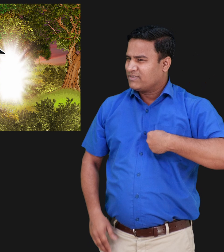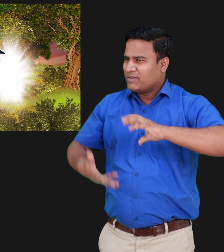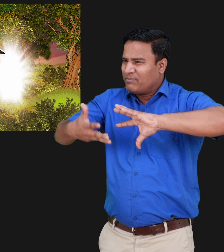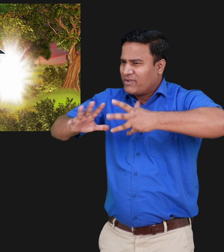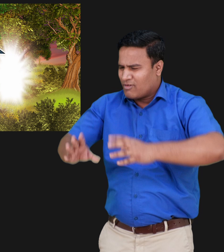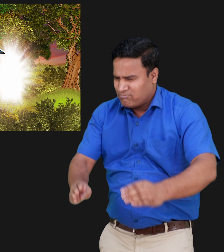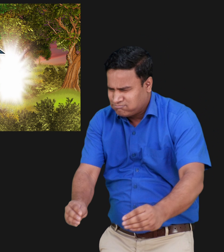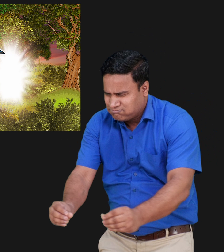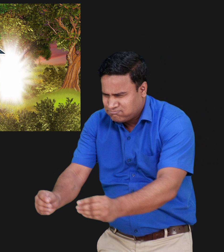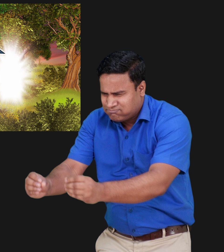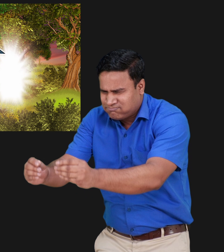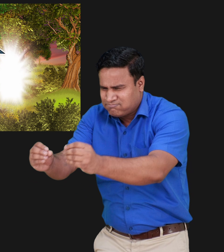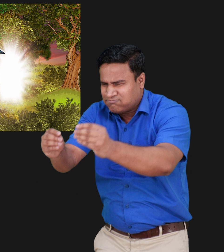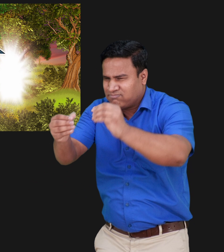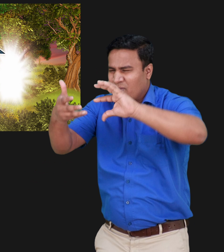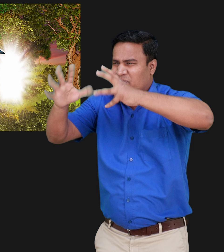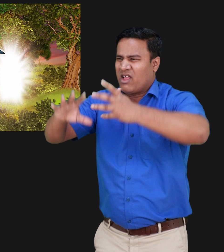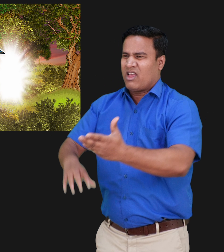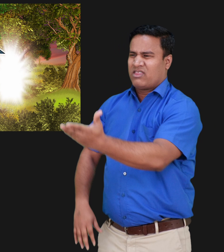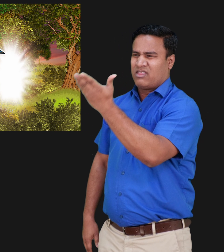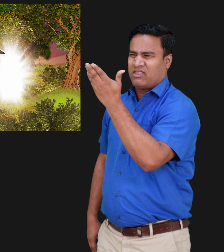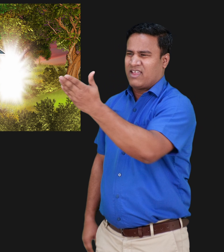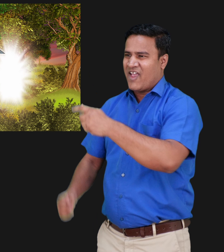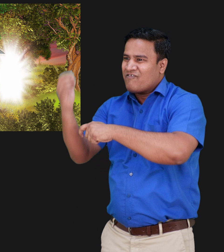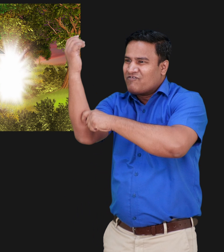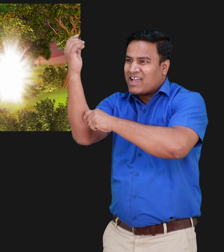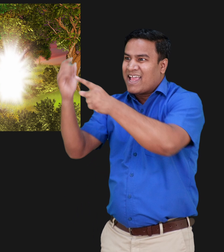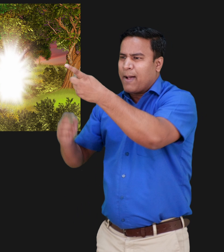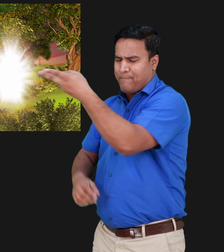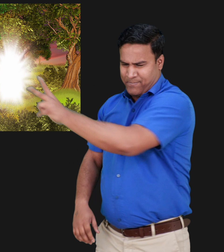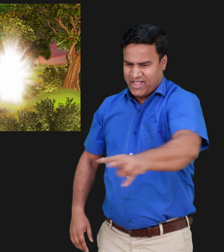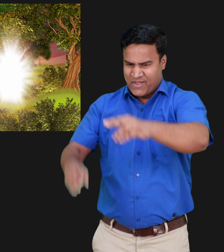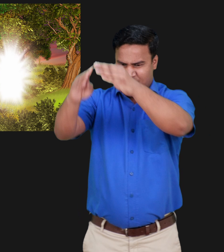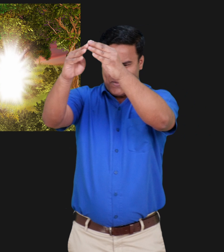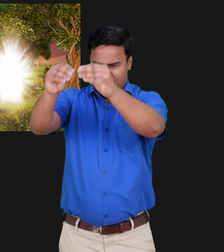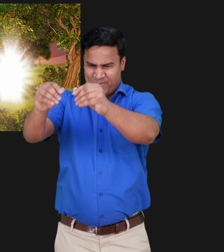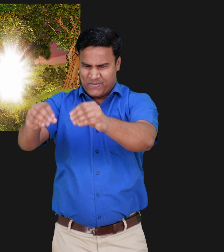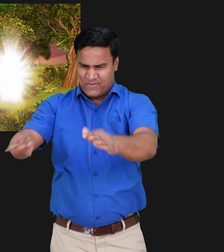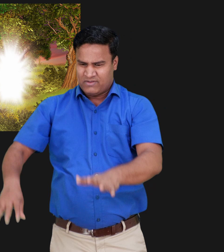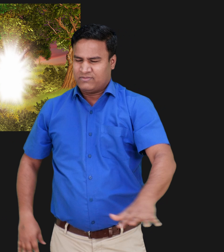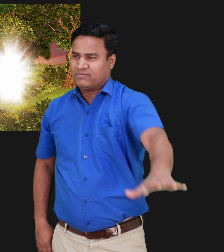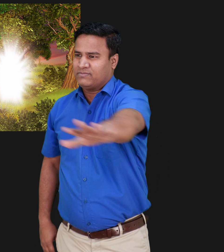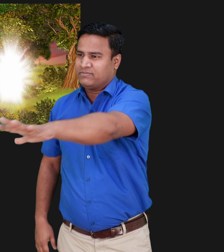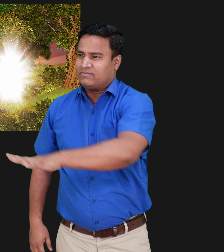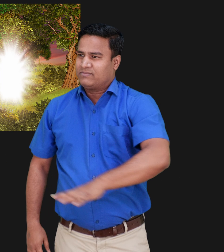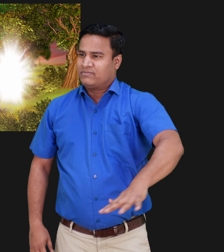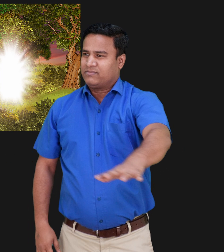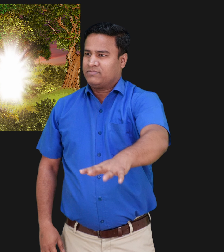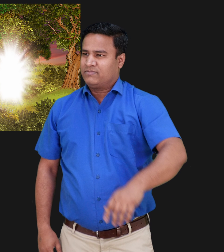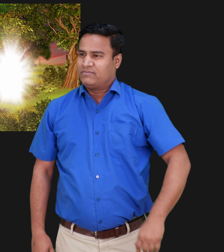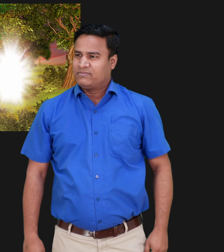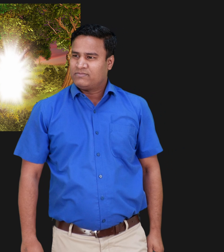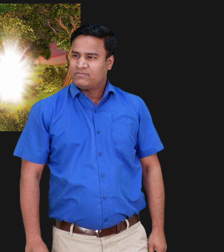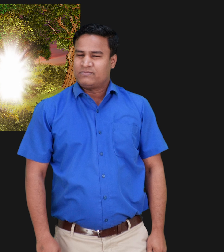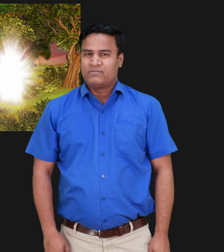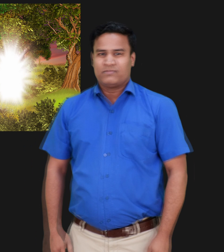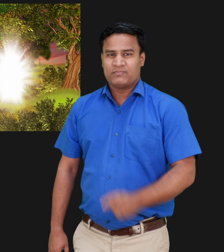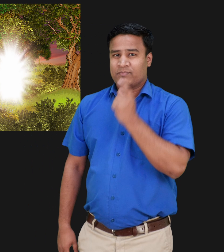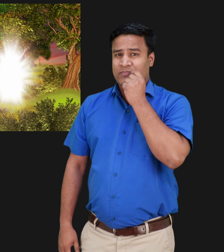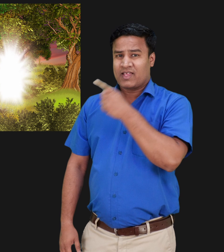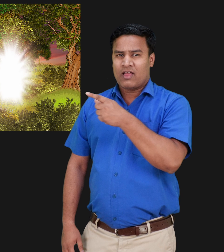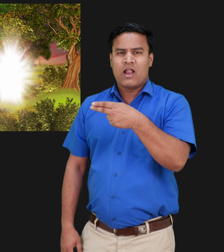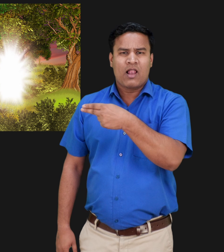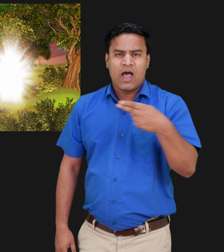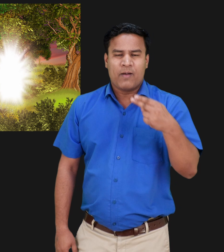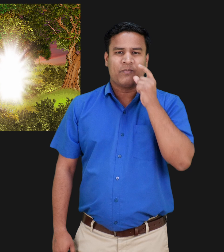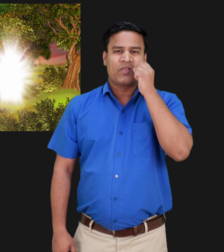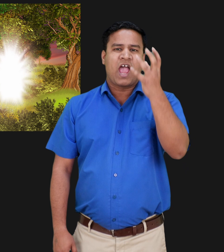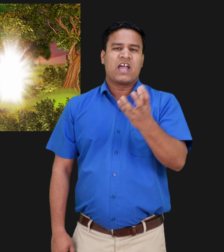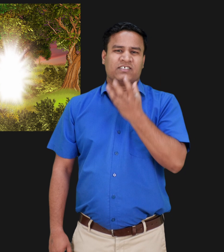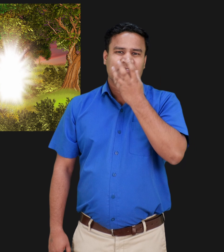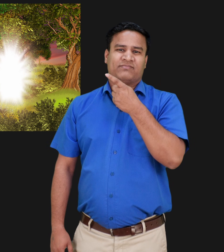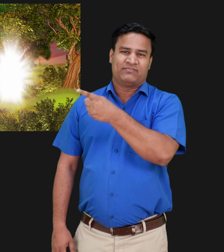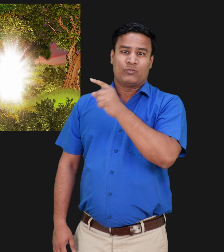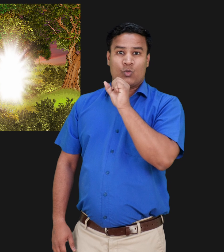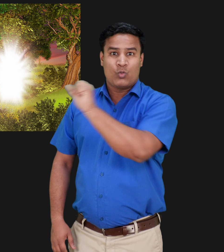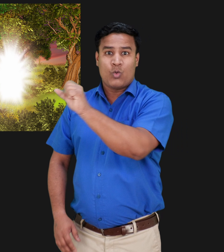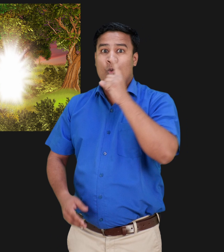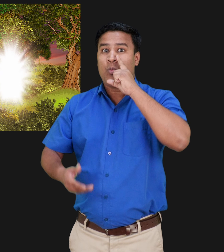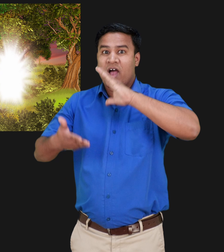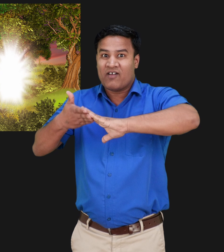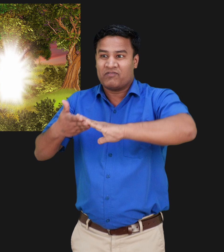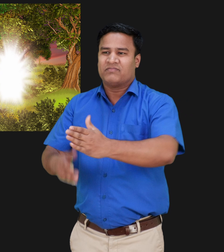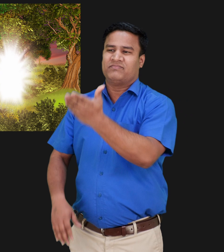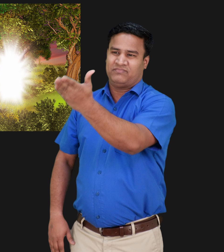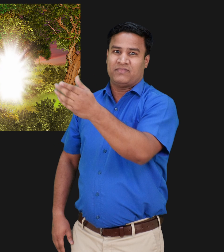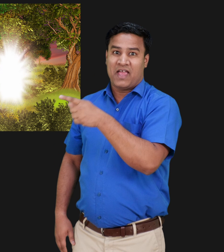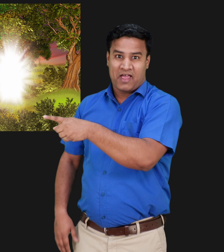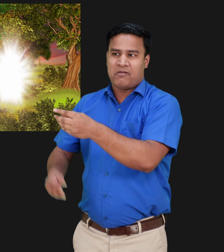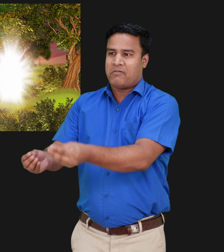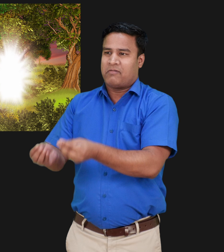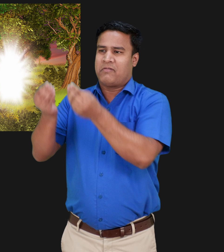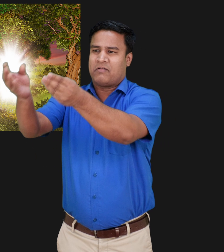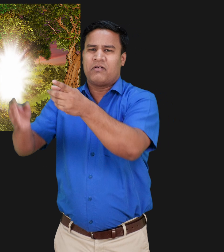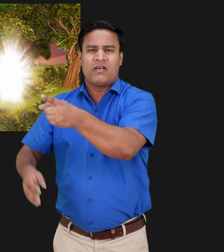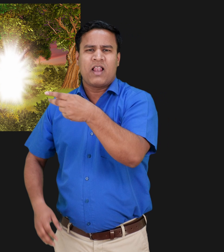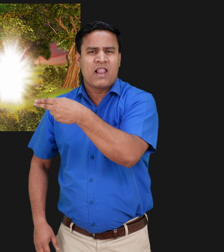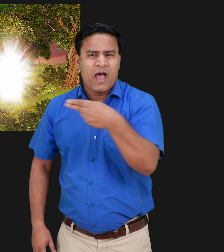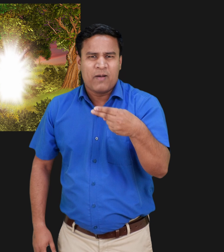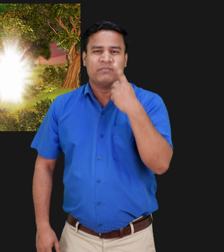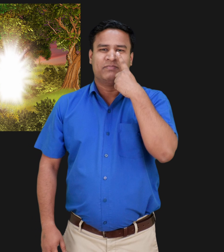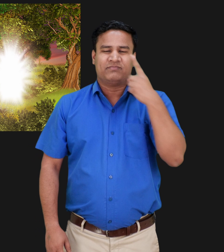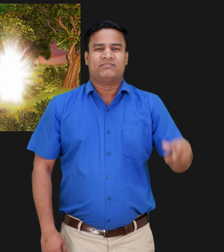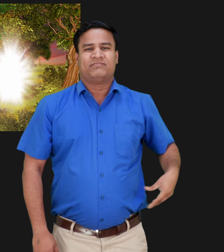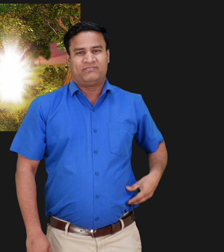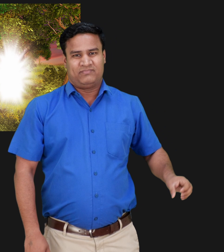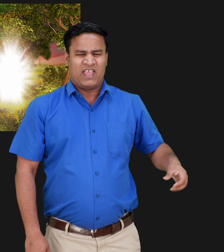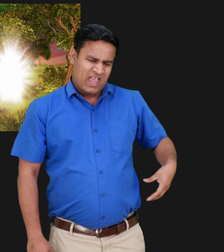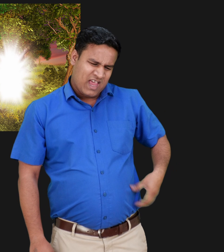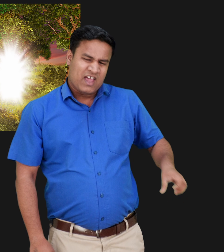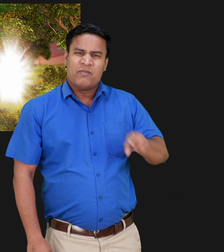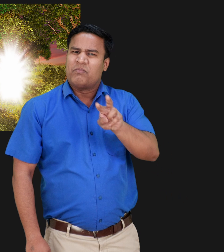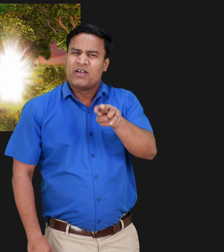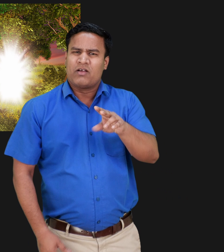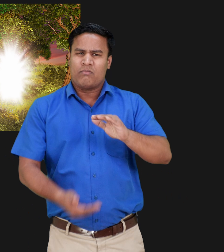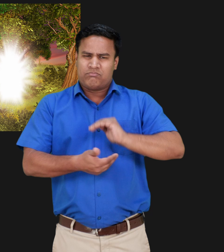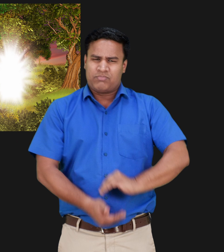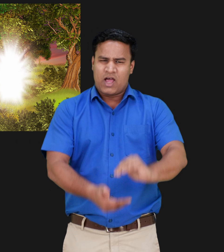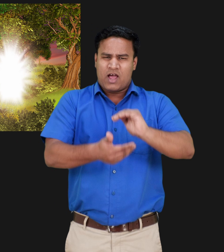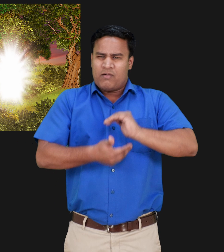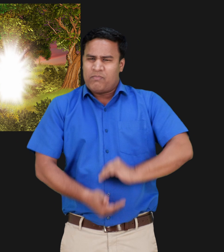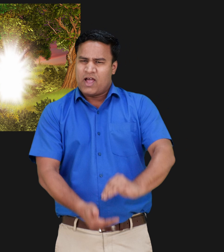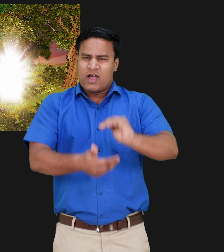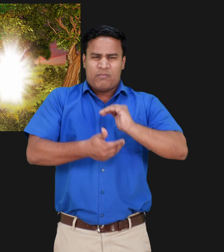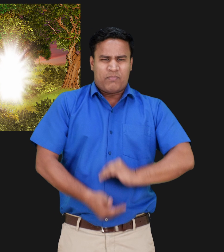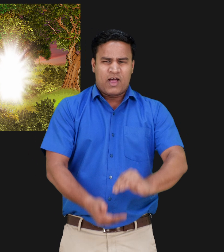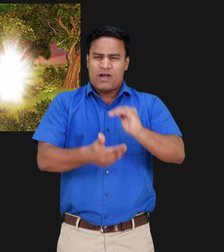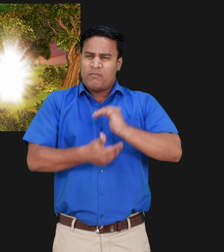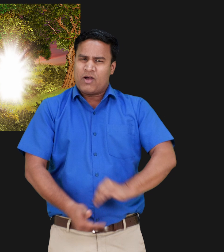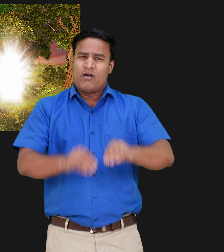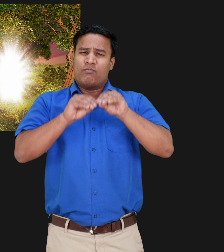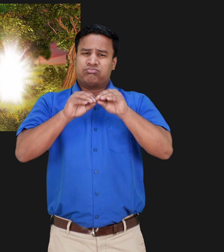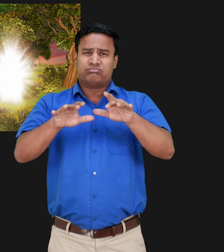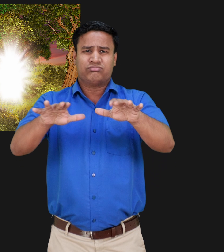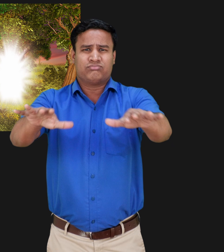And Adam named his wife Eve, because she would be the mother of all the living.